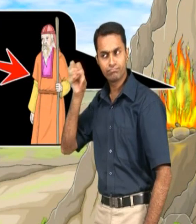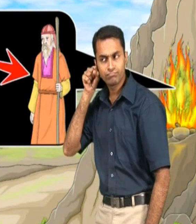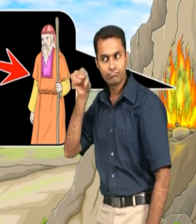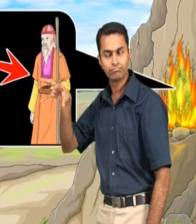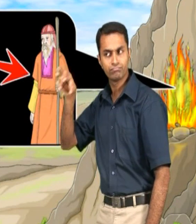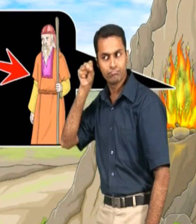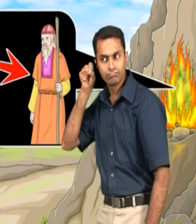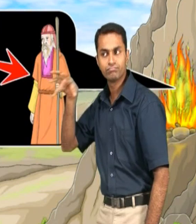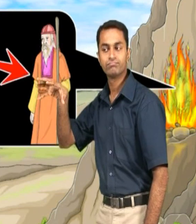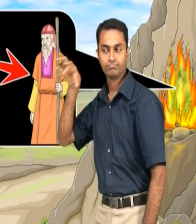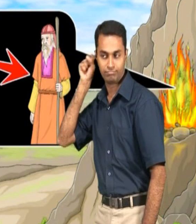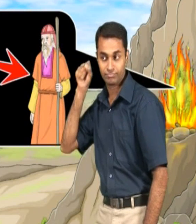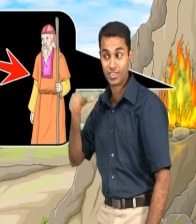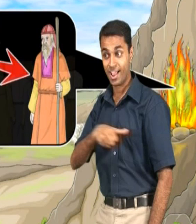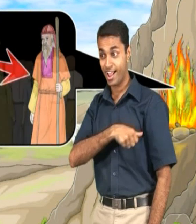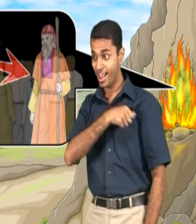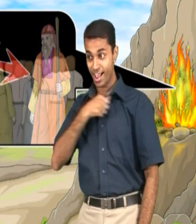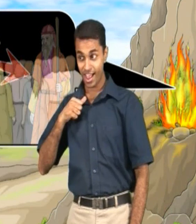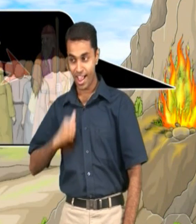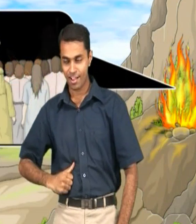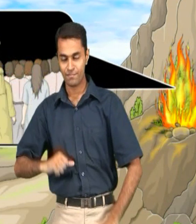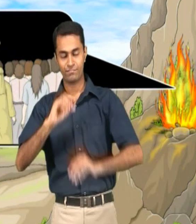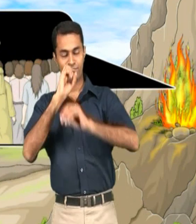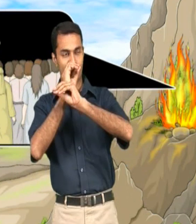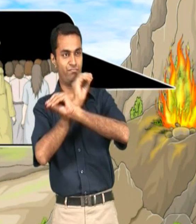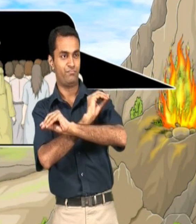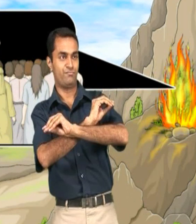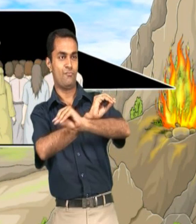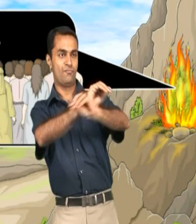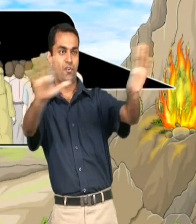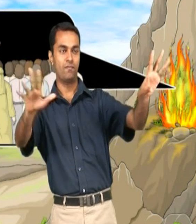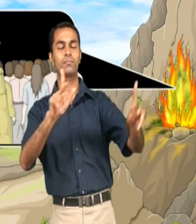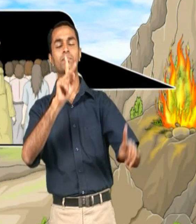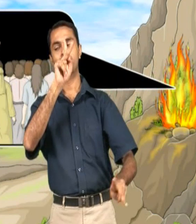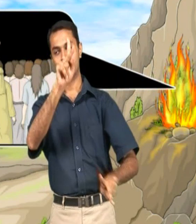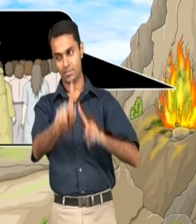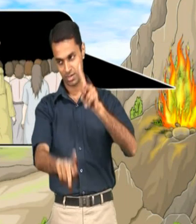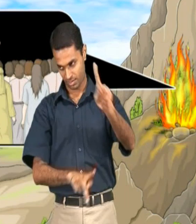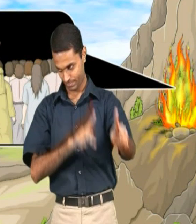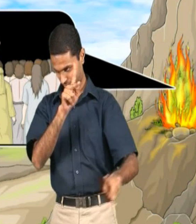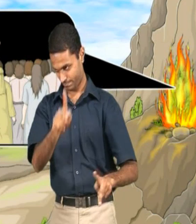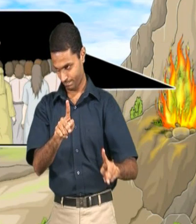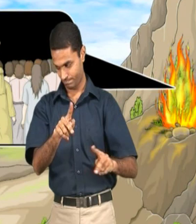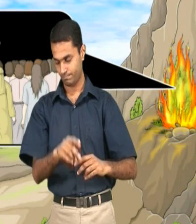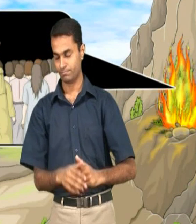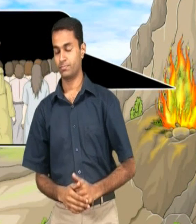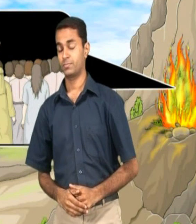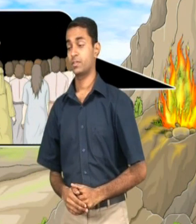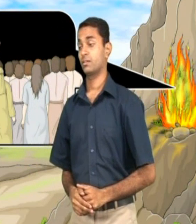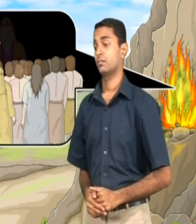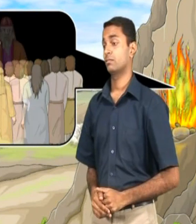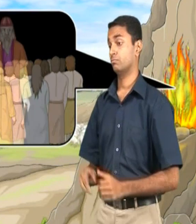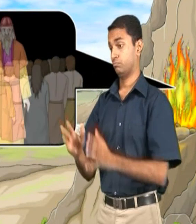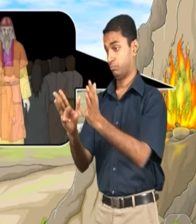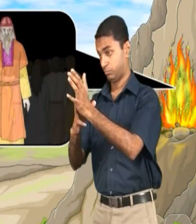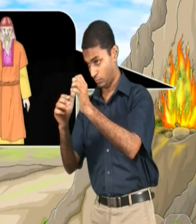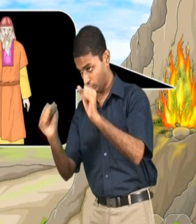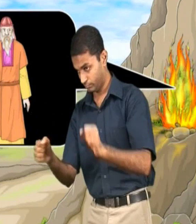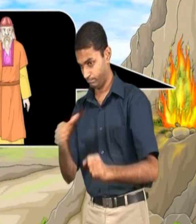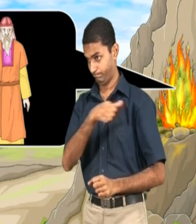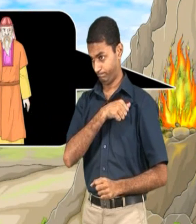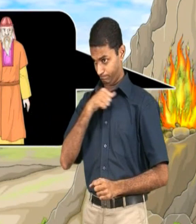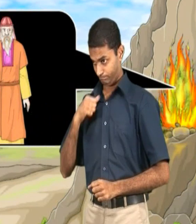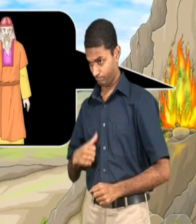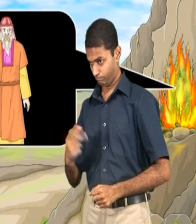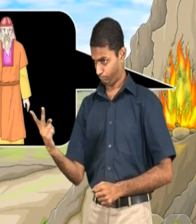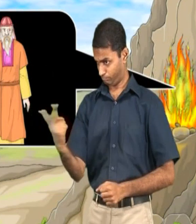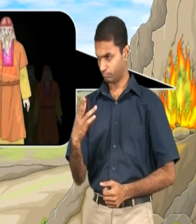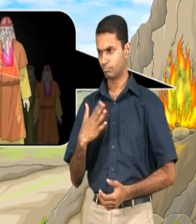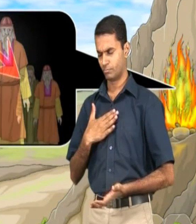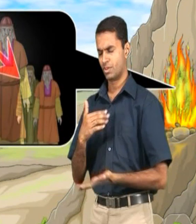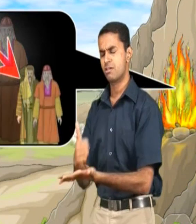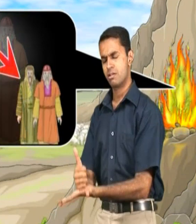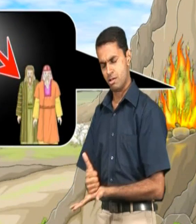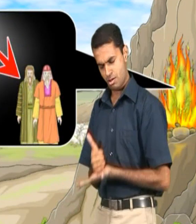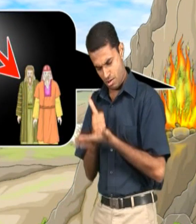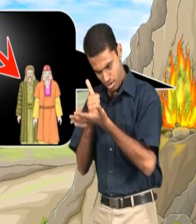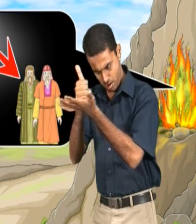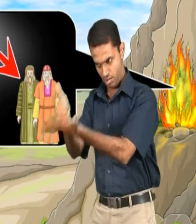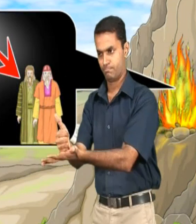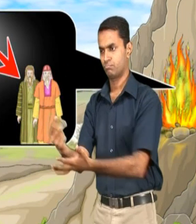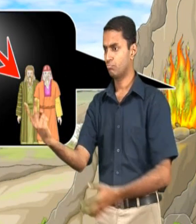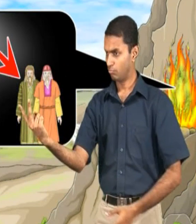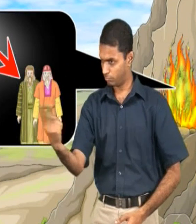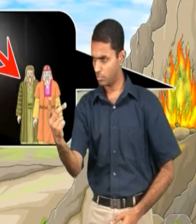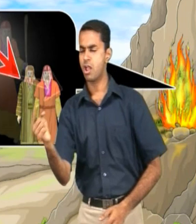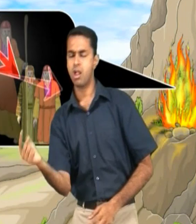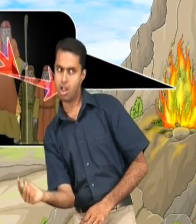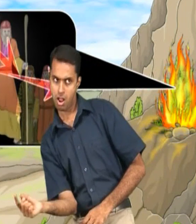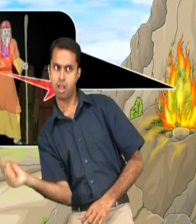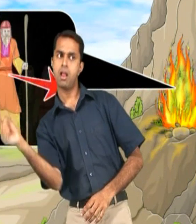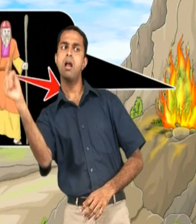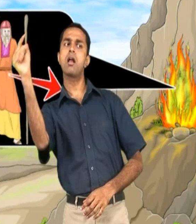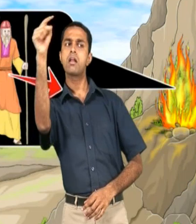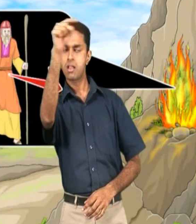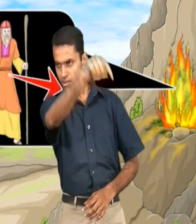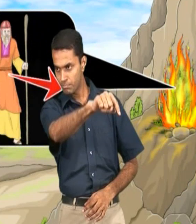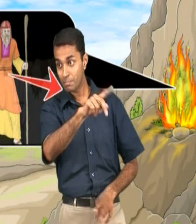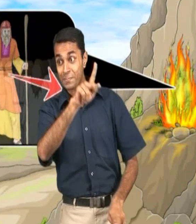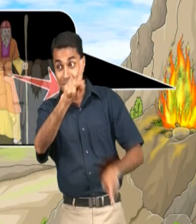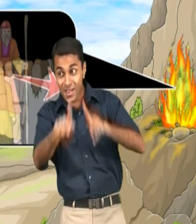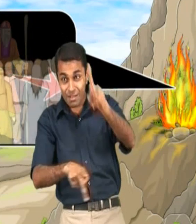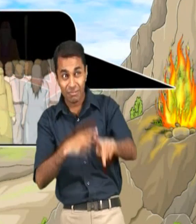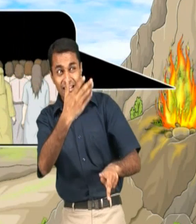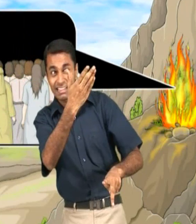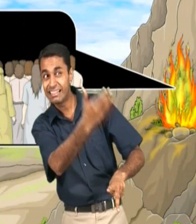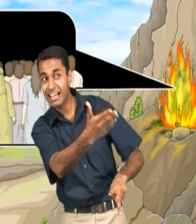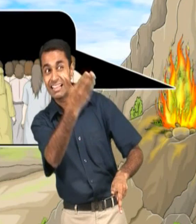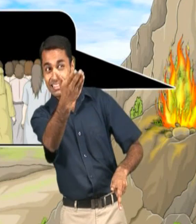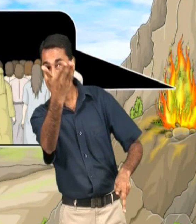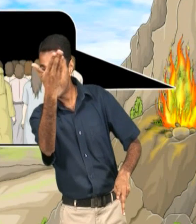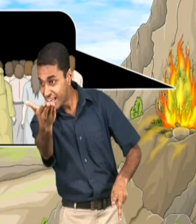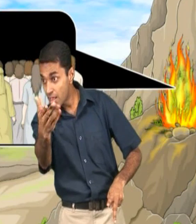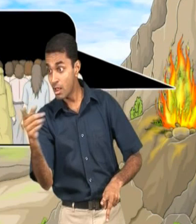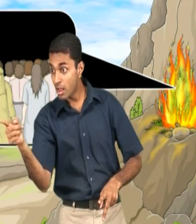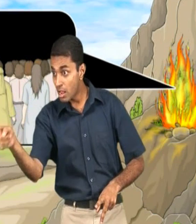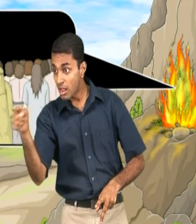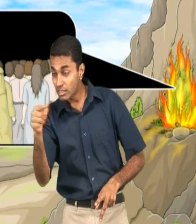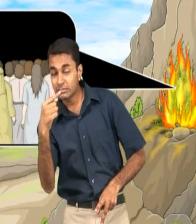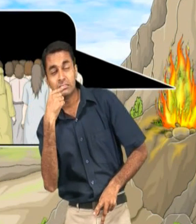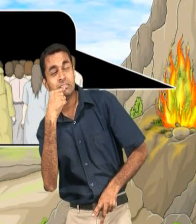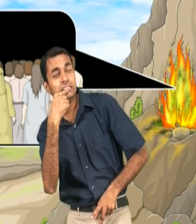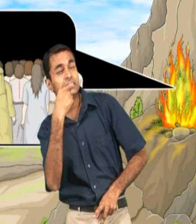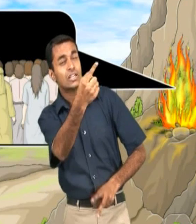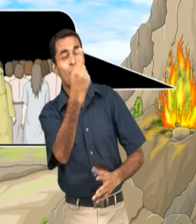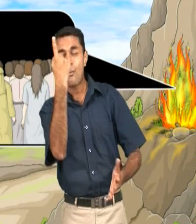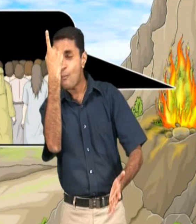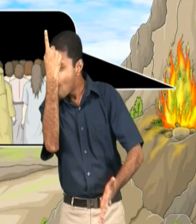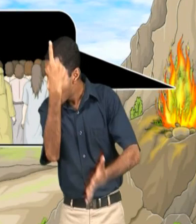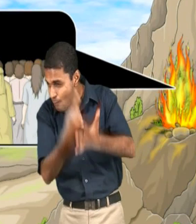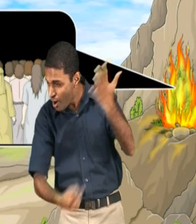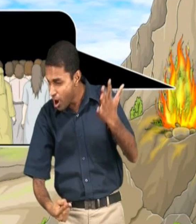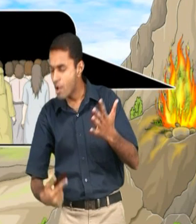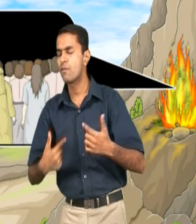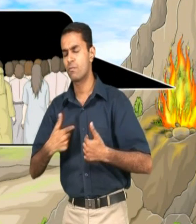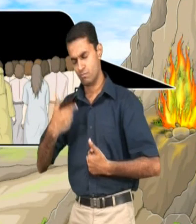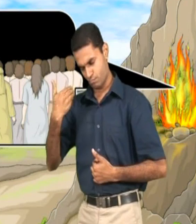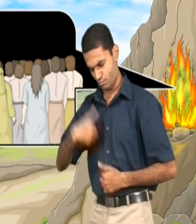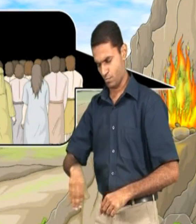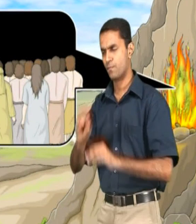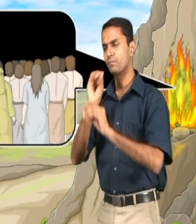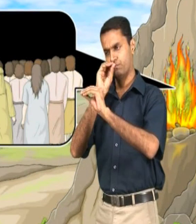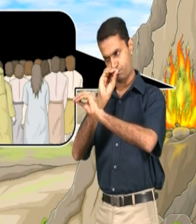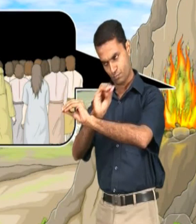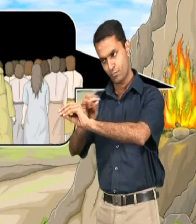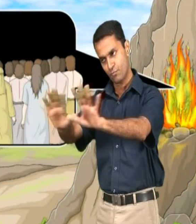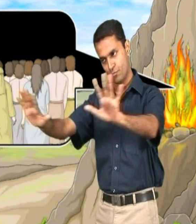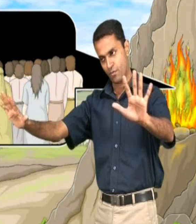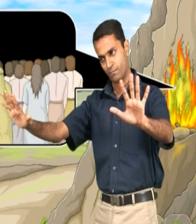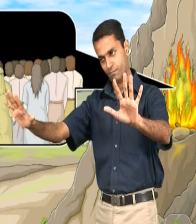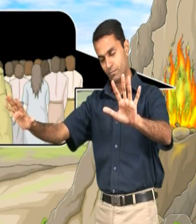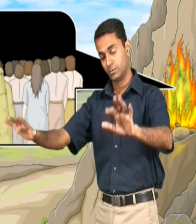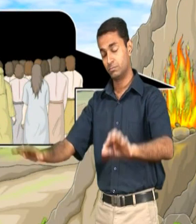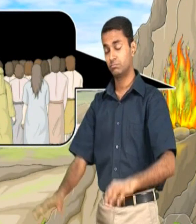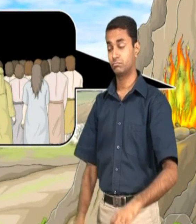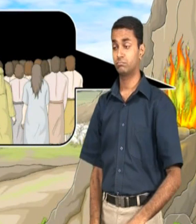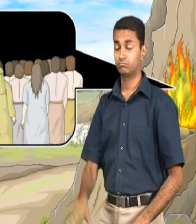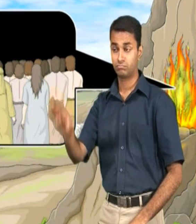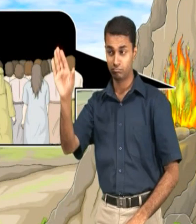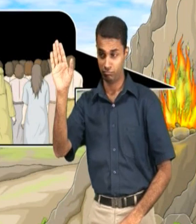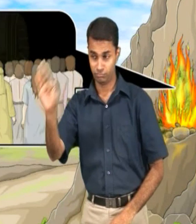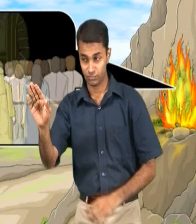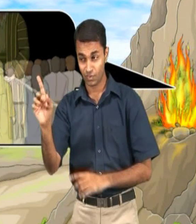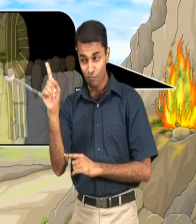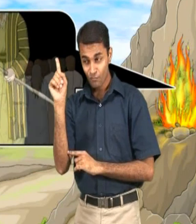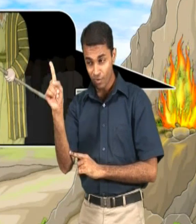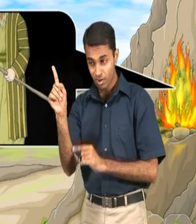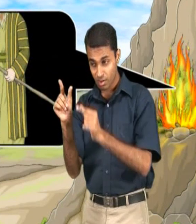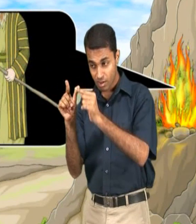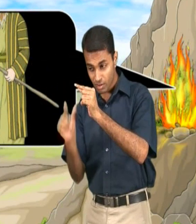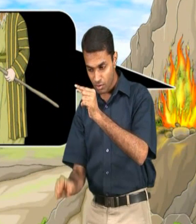He will speak to the people for you. He will be your spokesman, and it will be as if you were God to him.